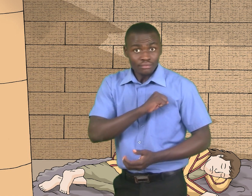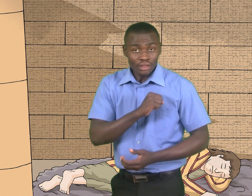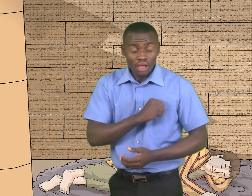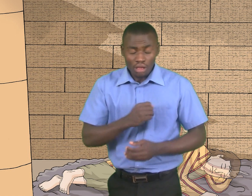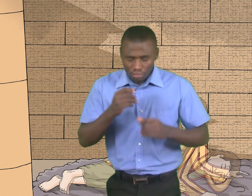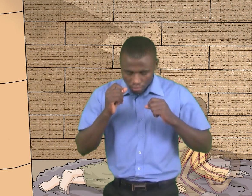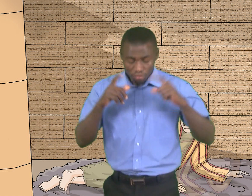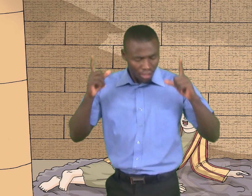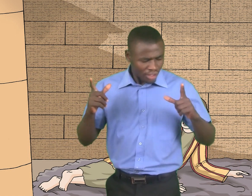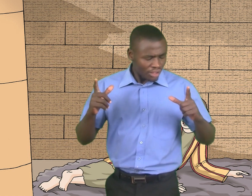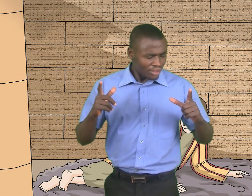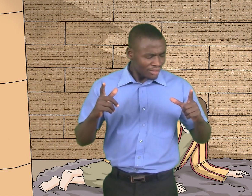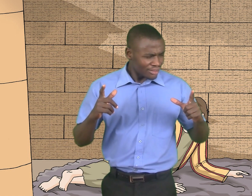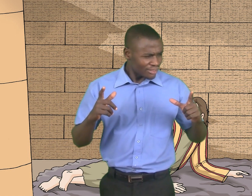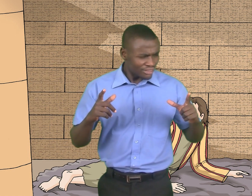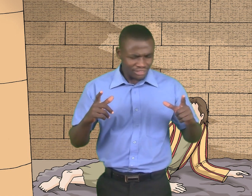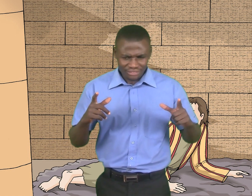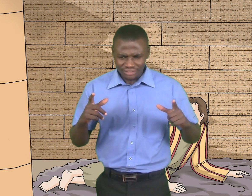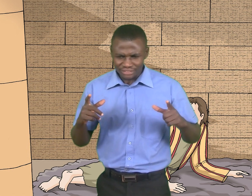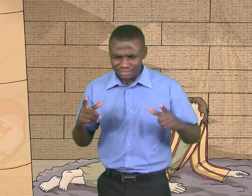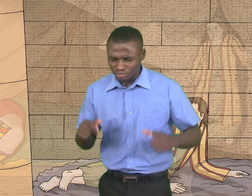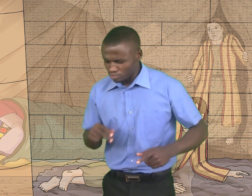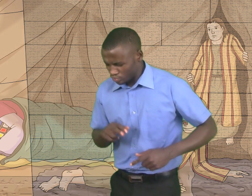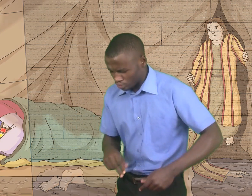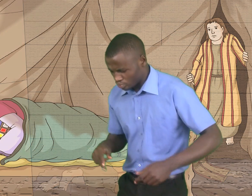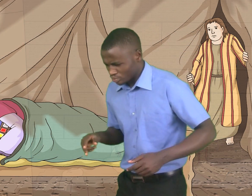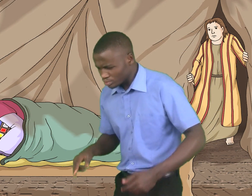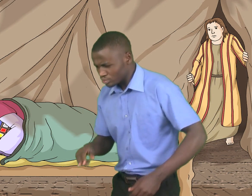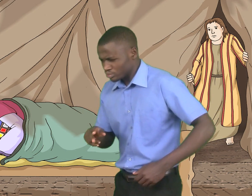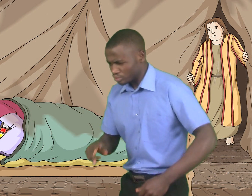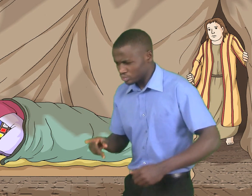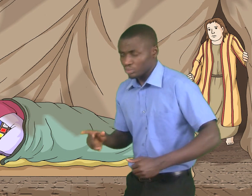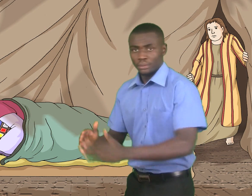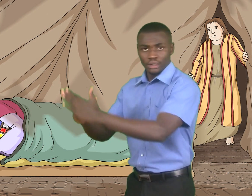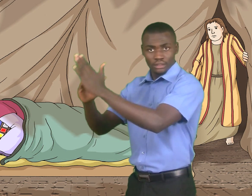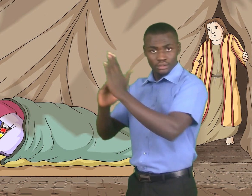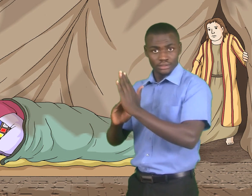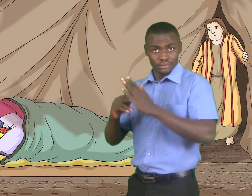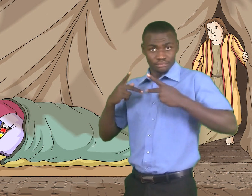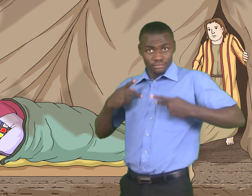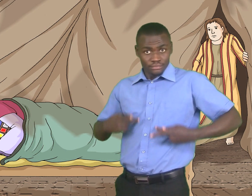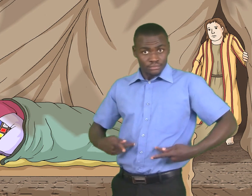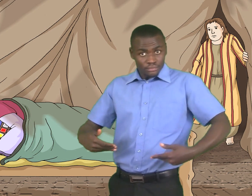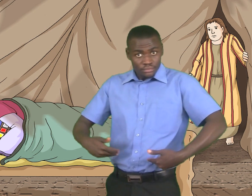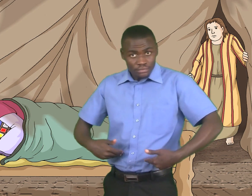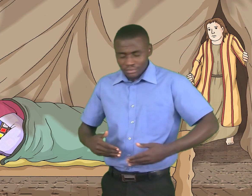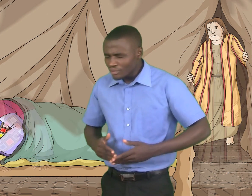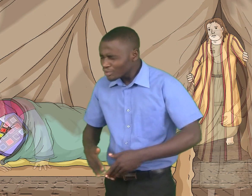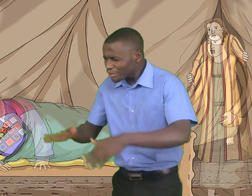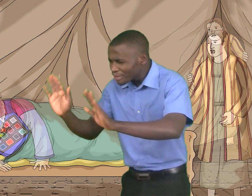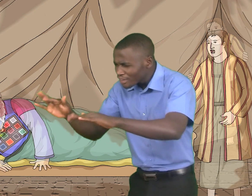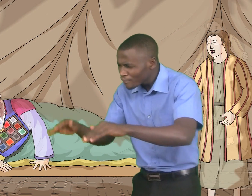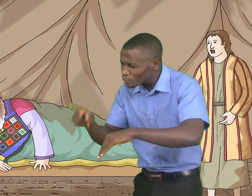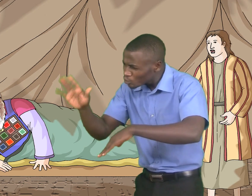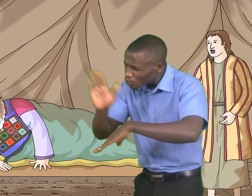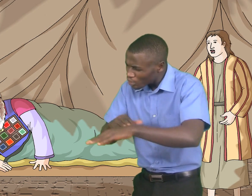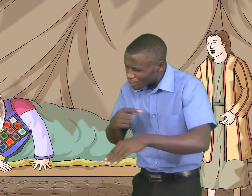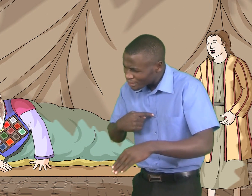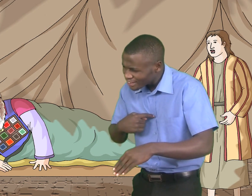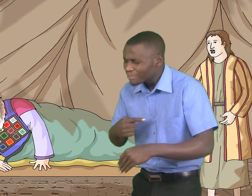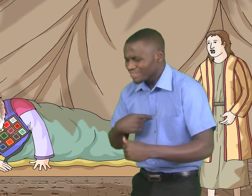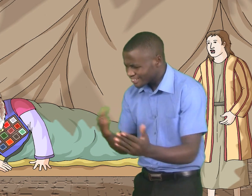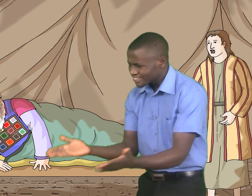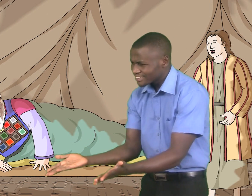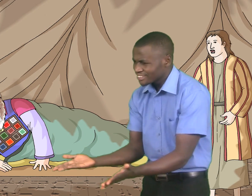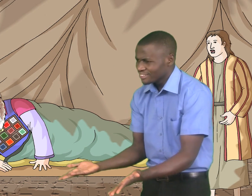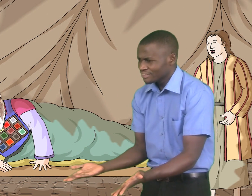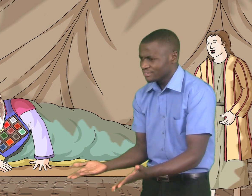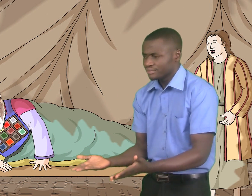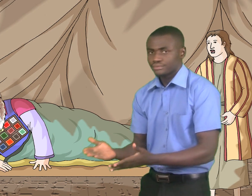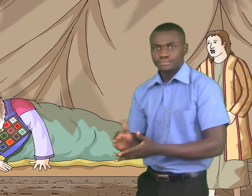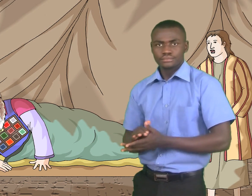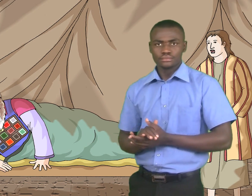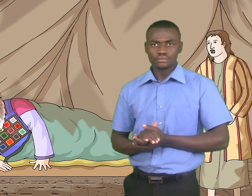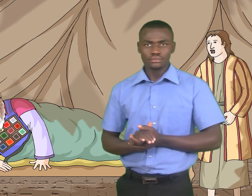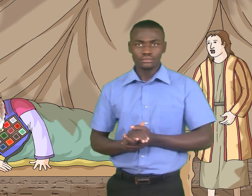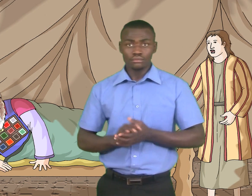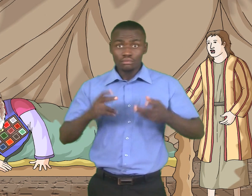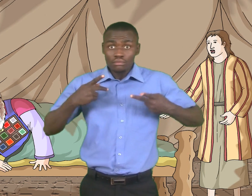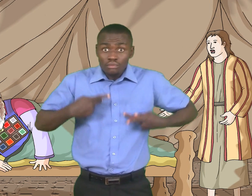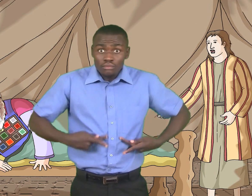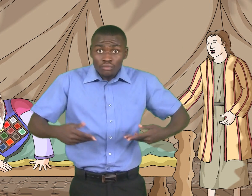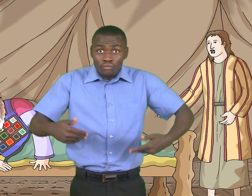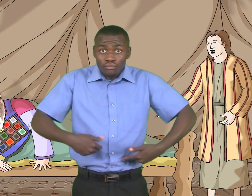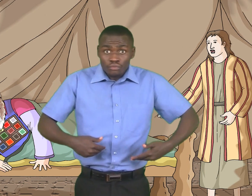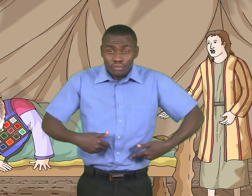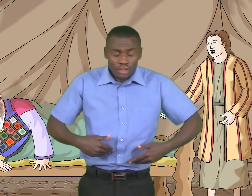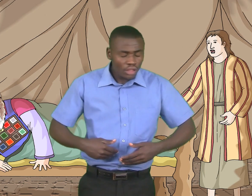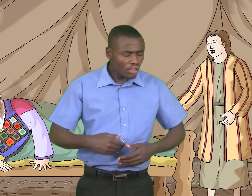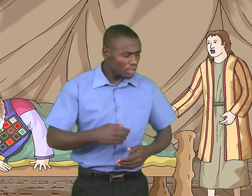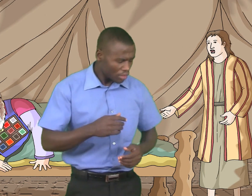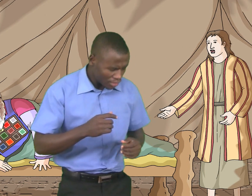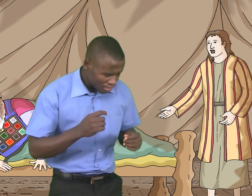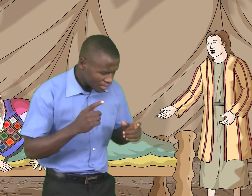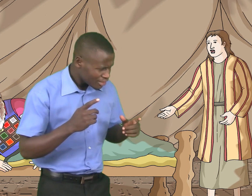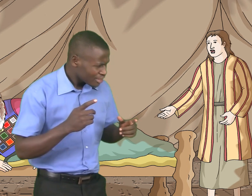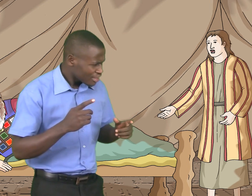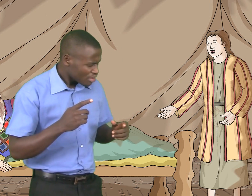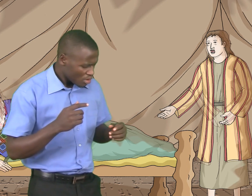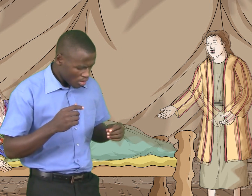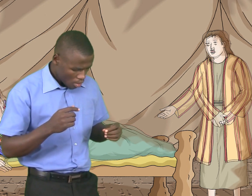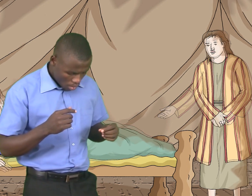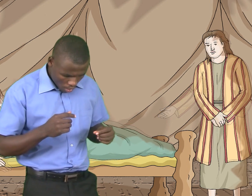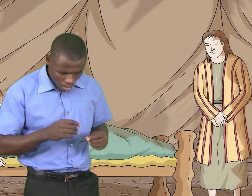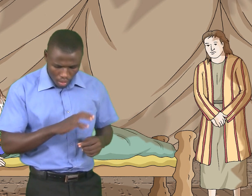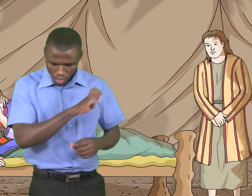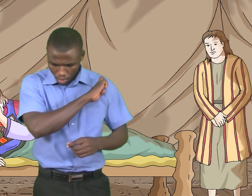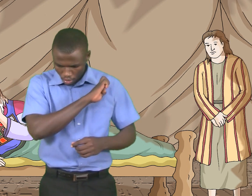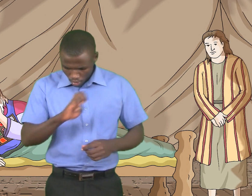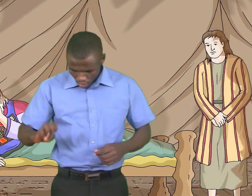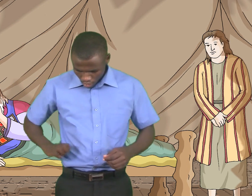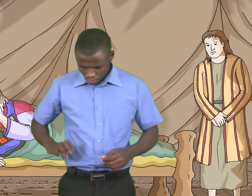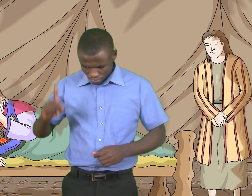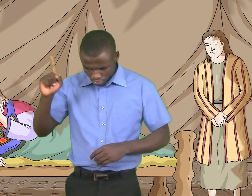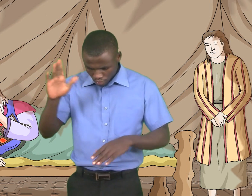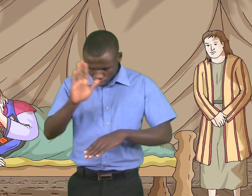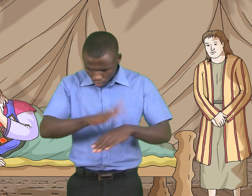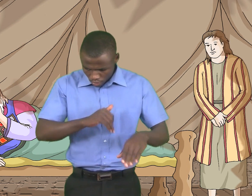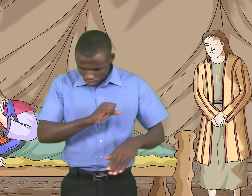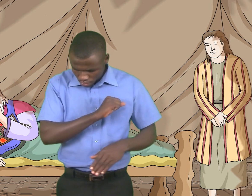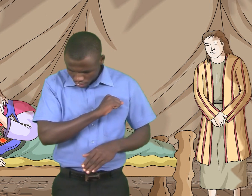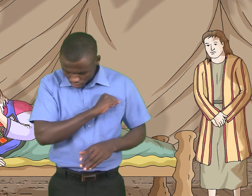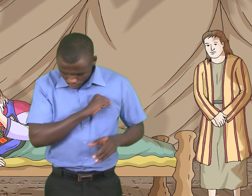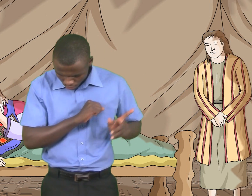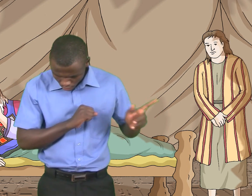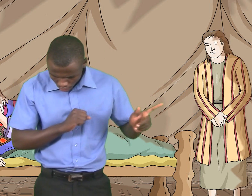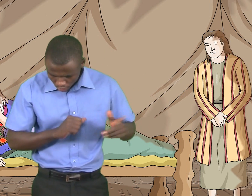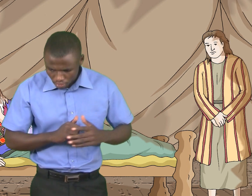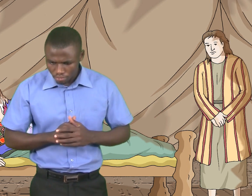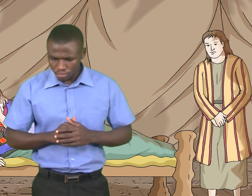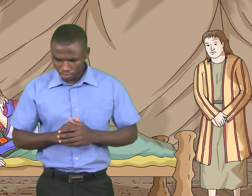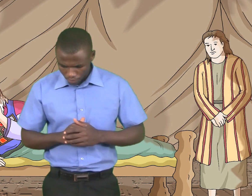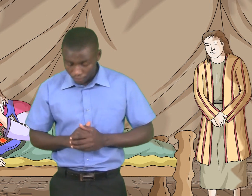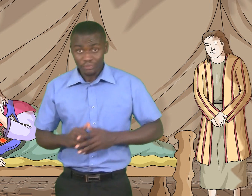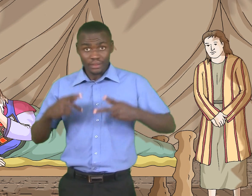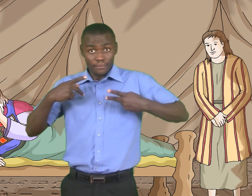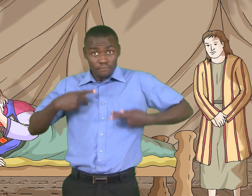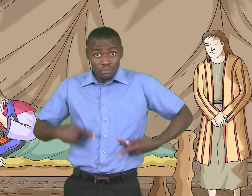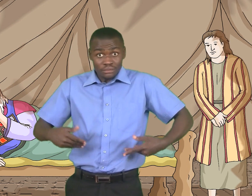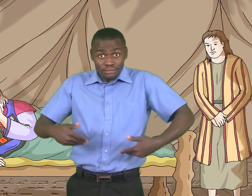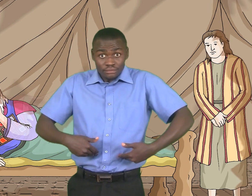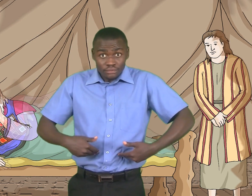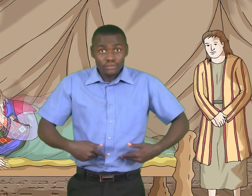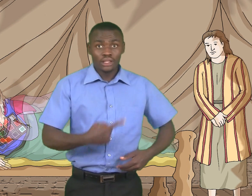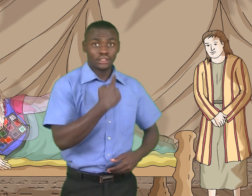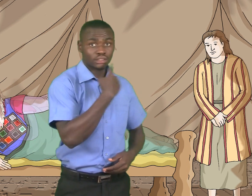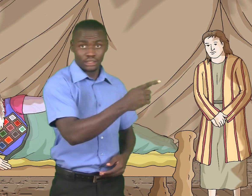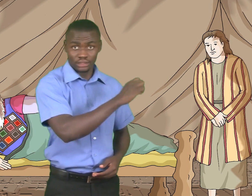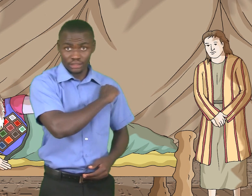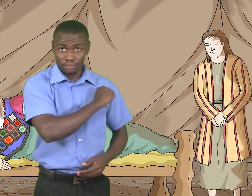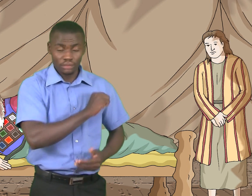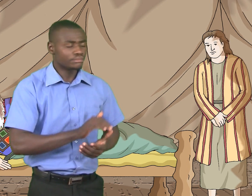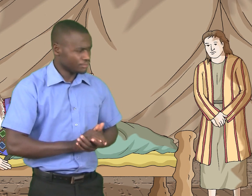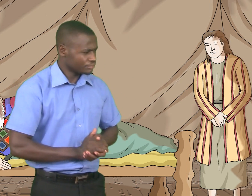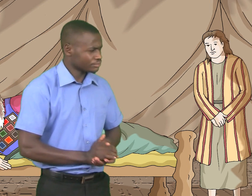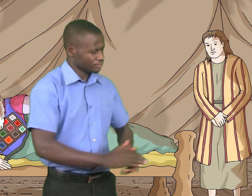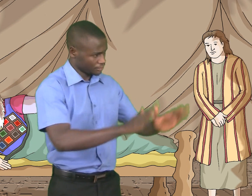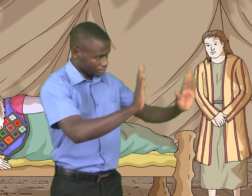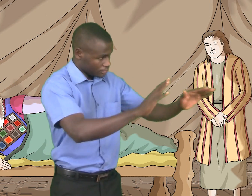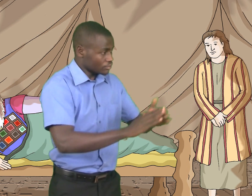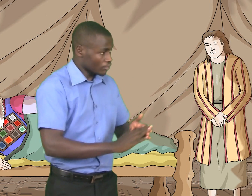He got up, went to Eli, and said, “Here I am, for you have called me.”